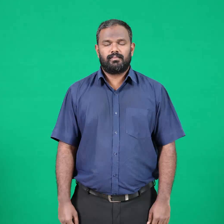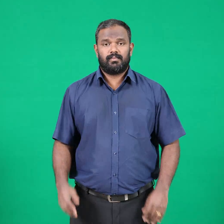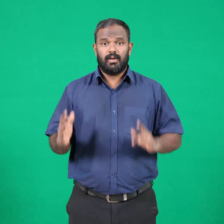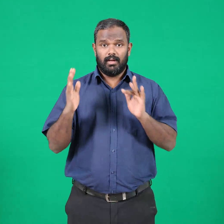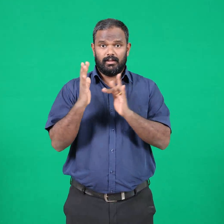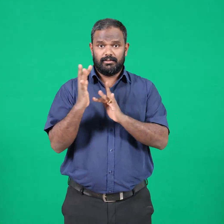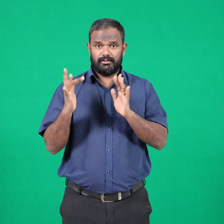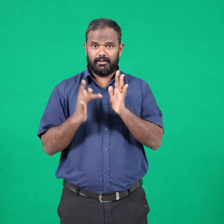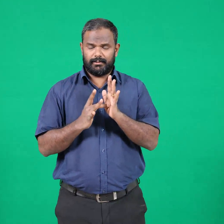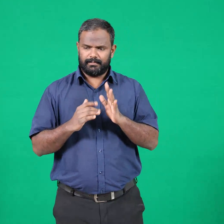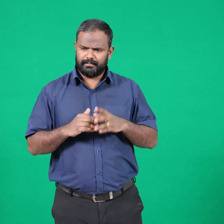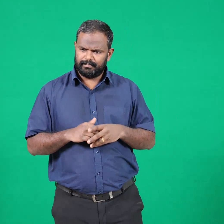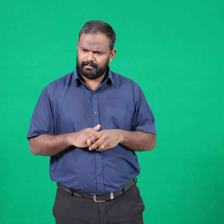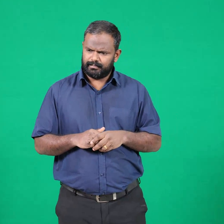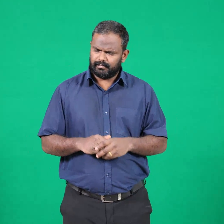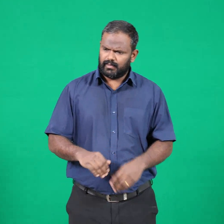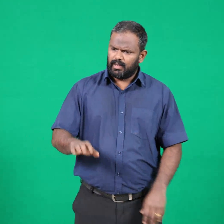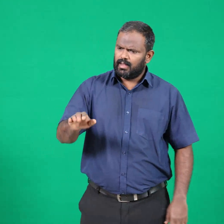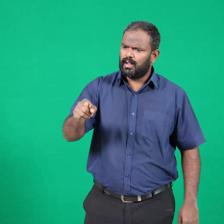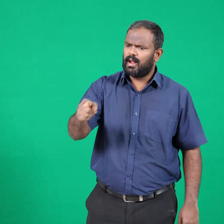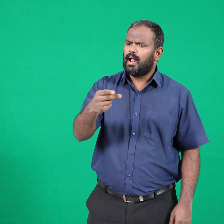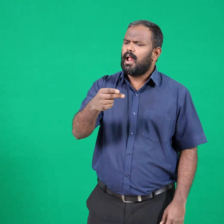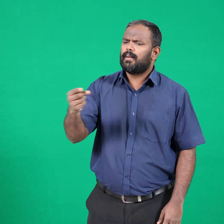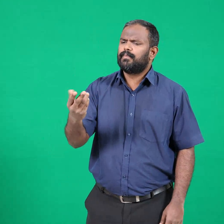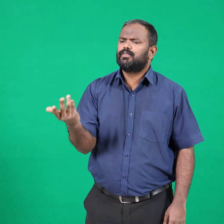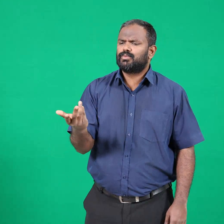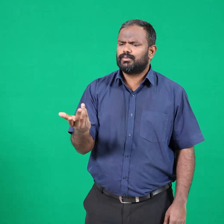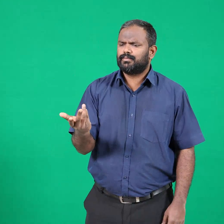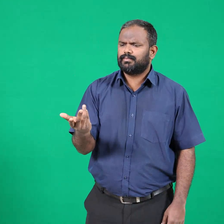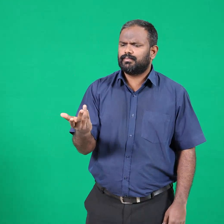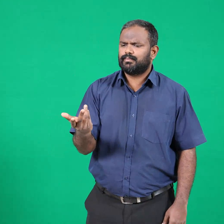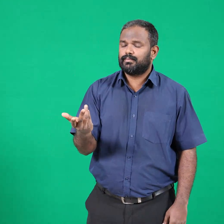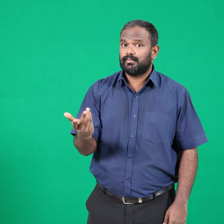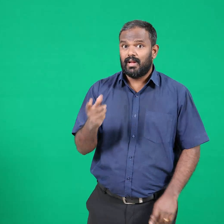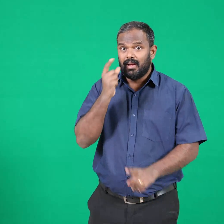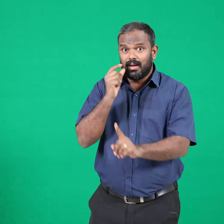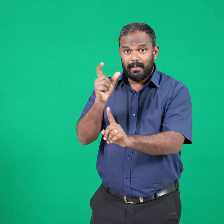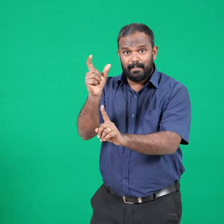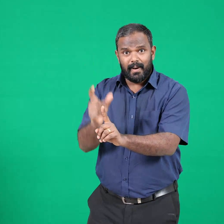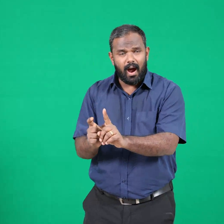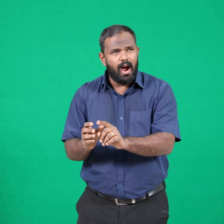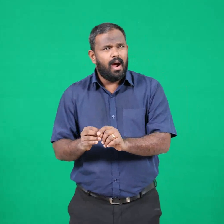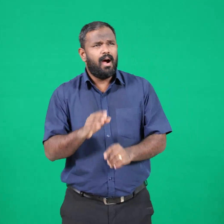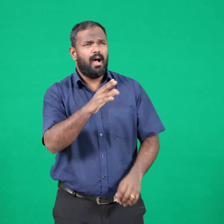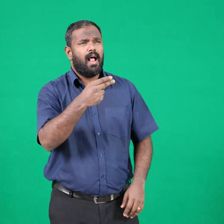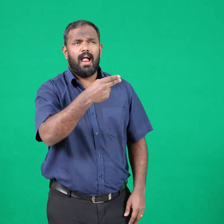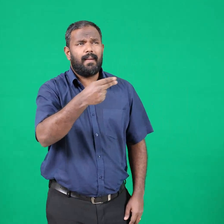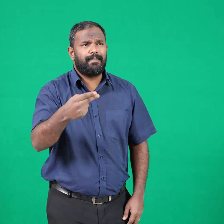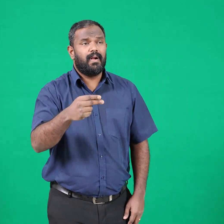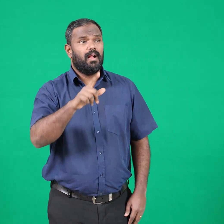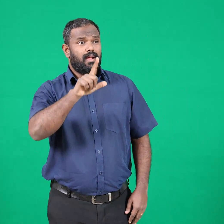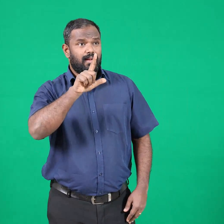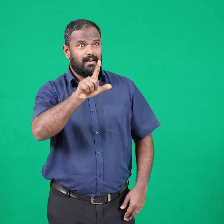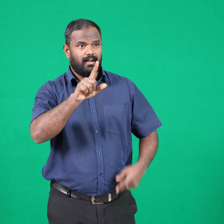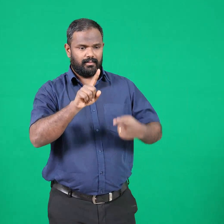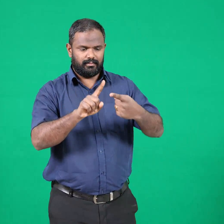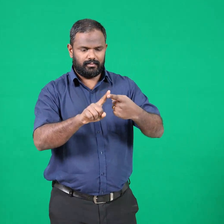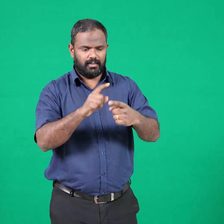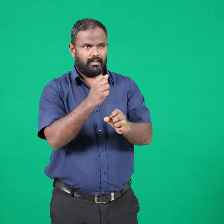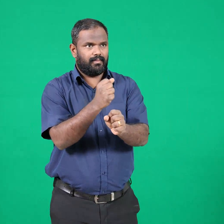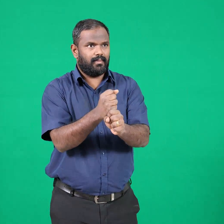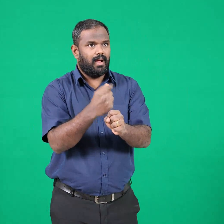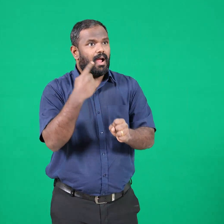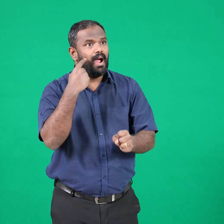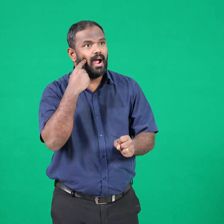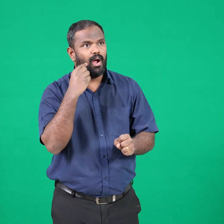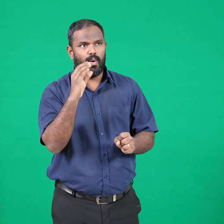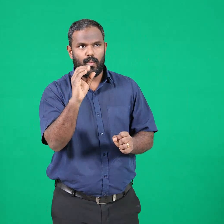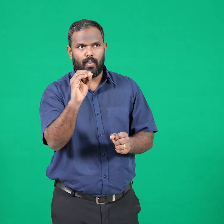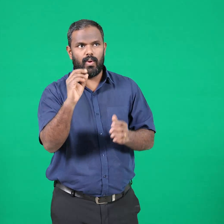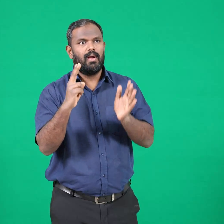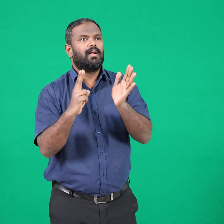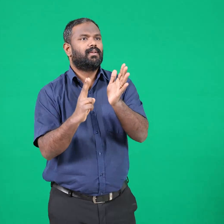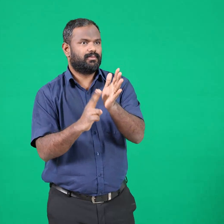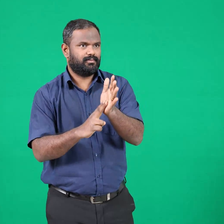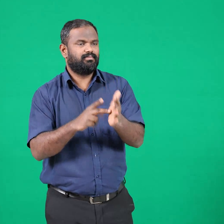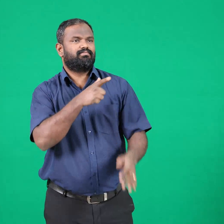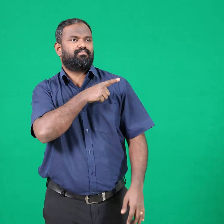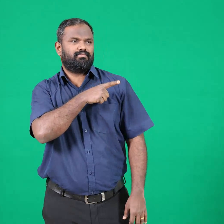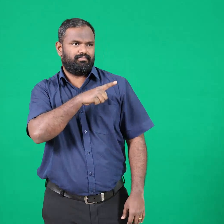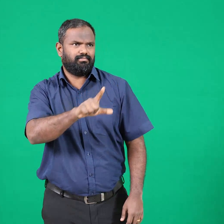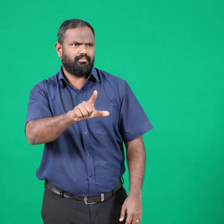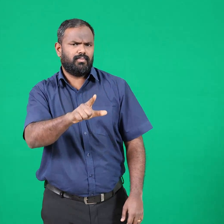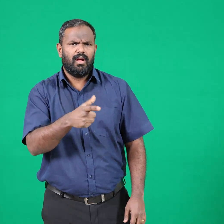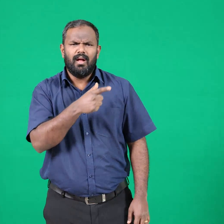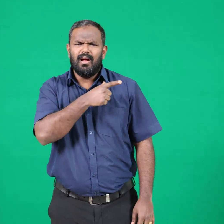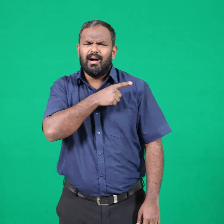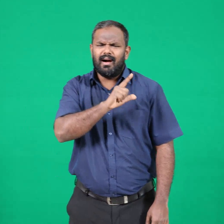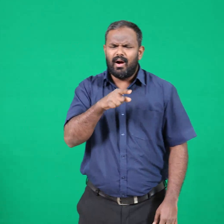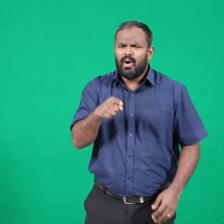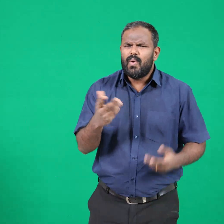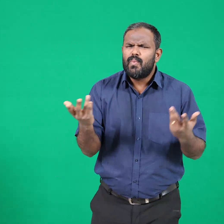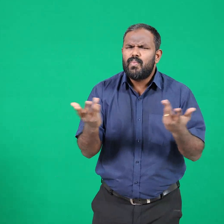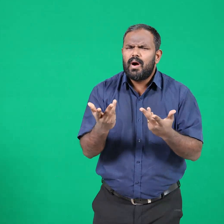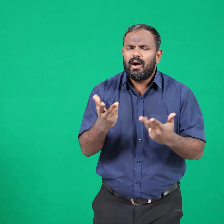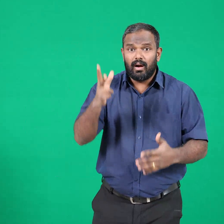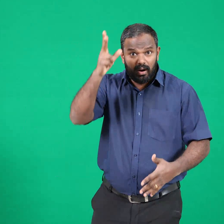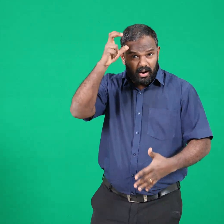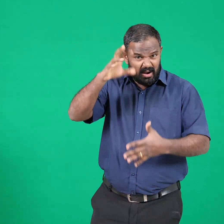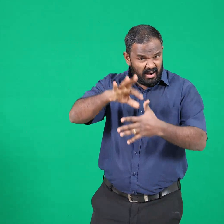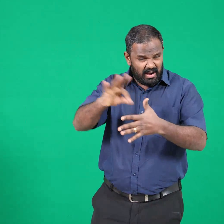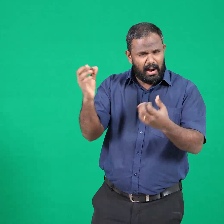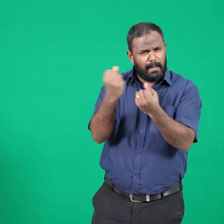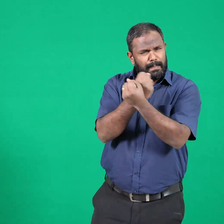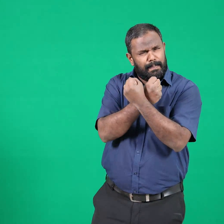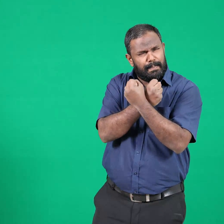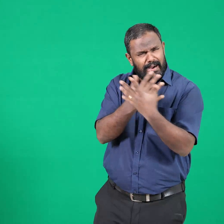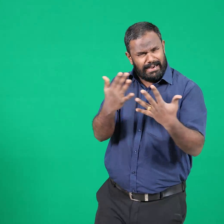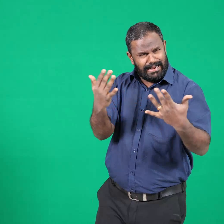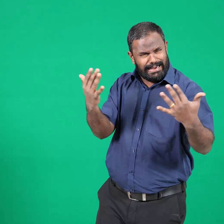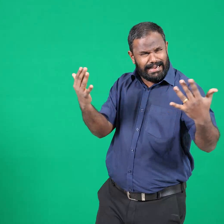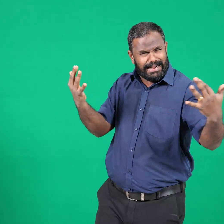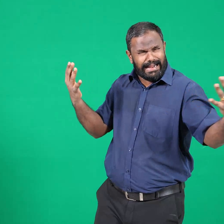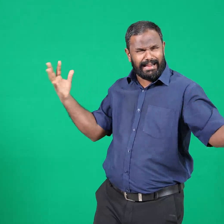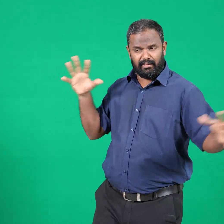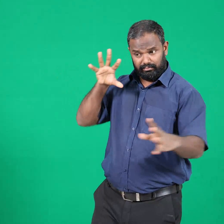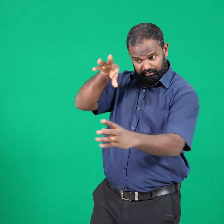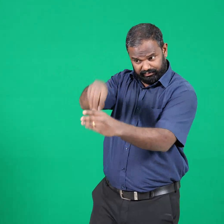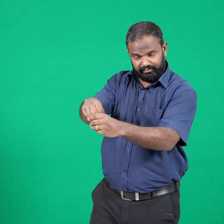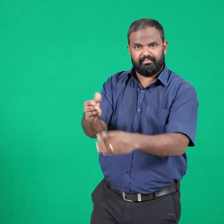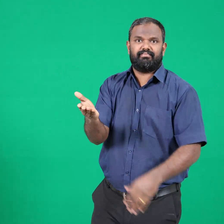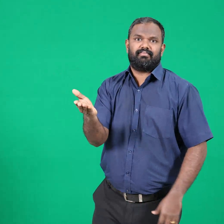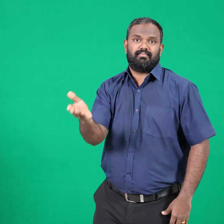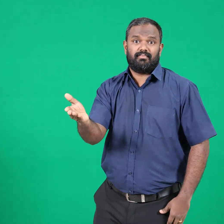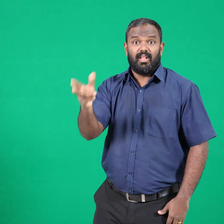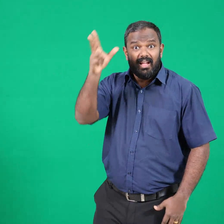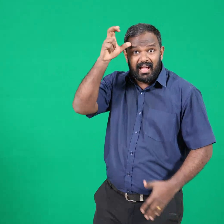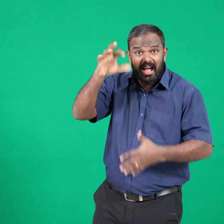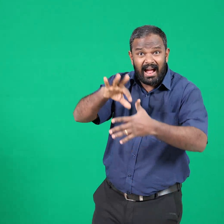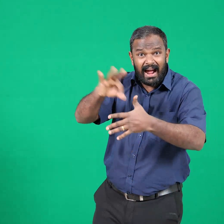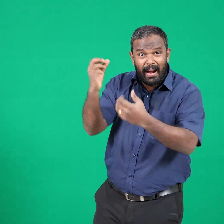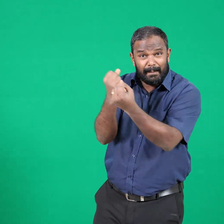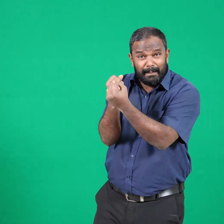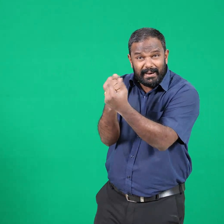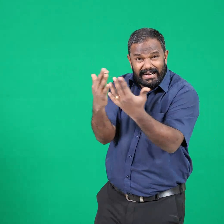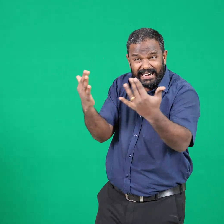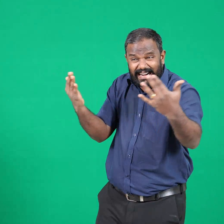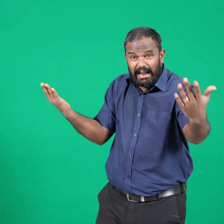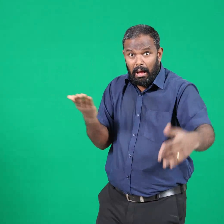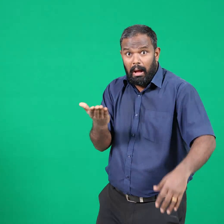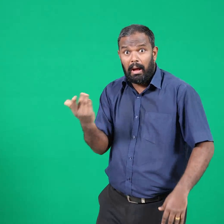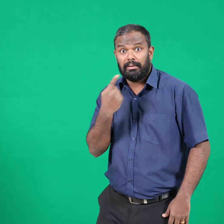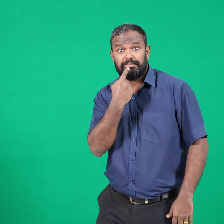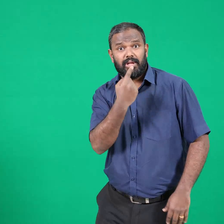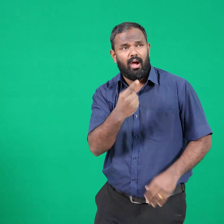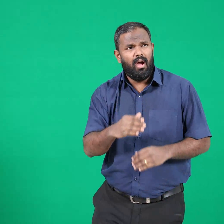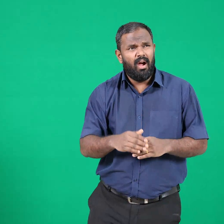"What is your name?" Jesus asked. "Legion," he replied, because many demons had gone into him.